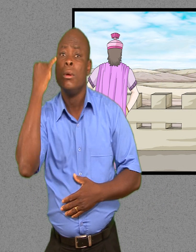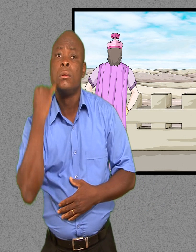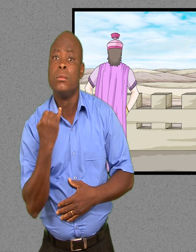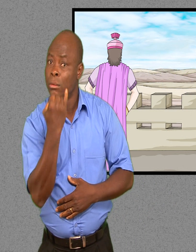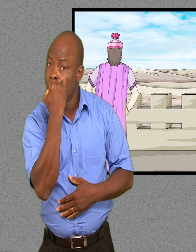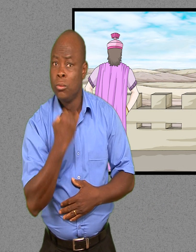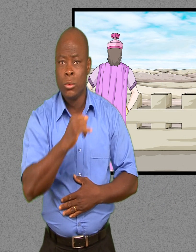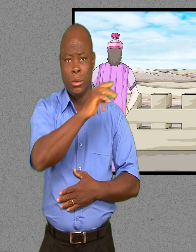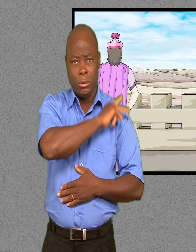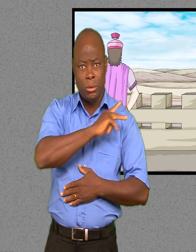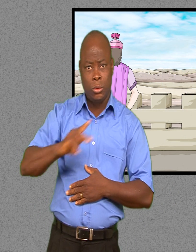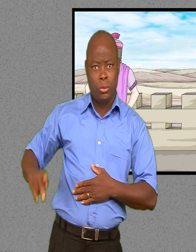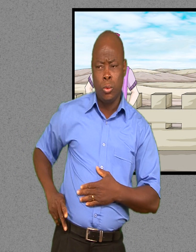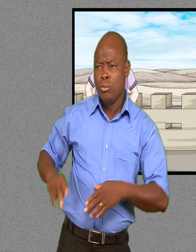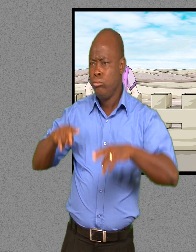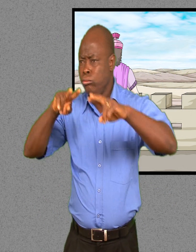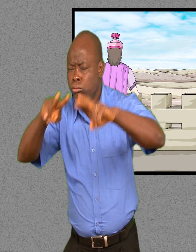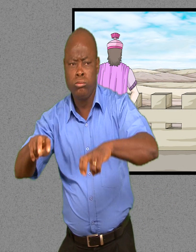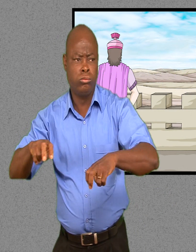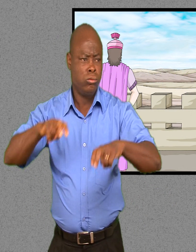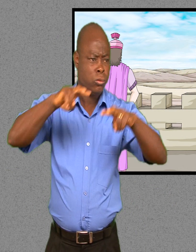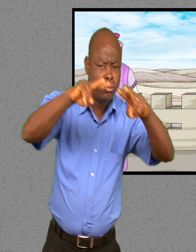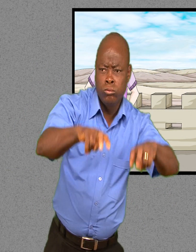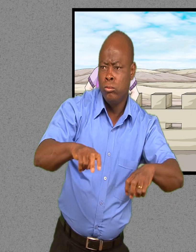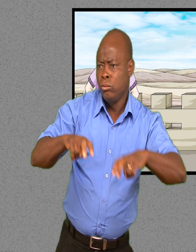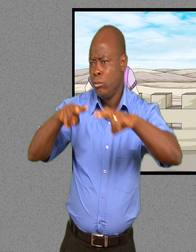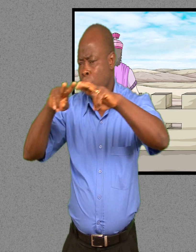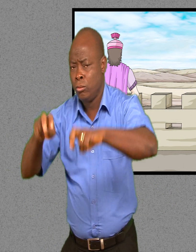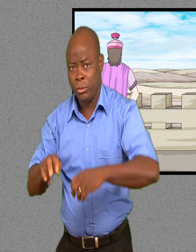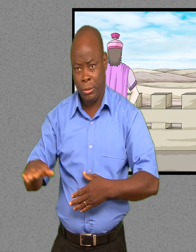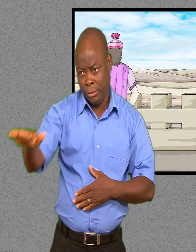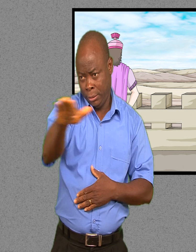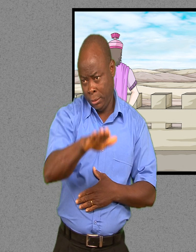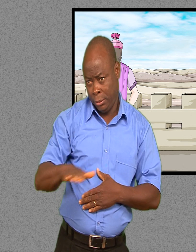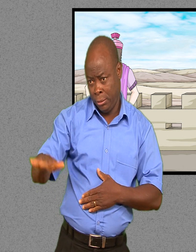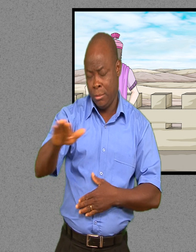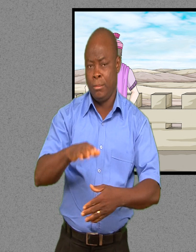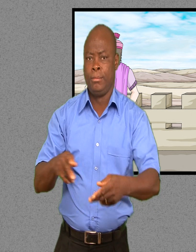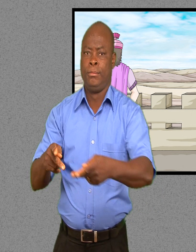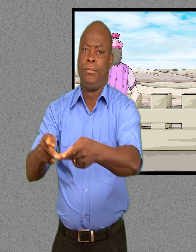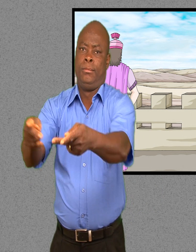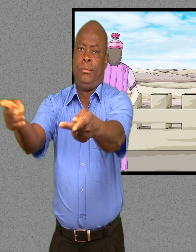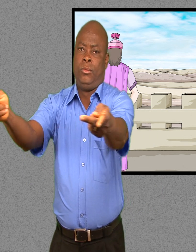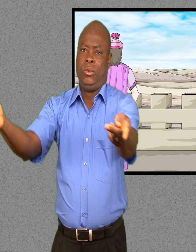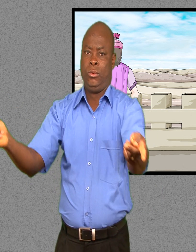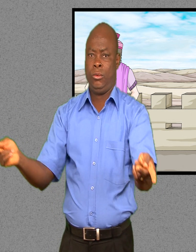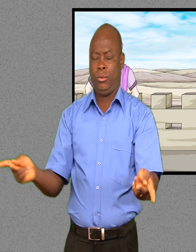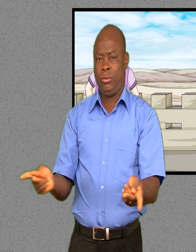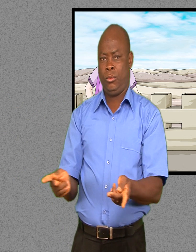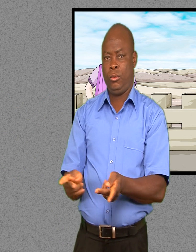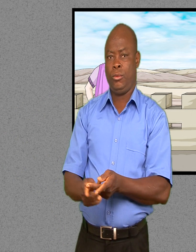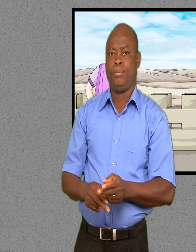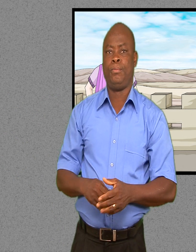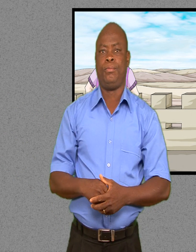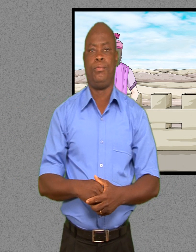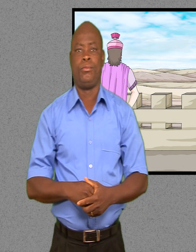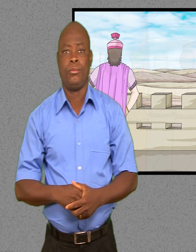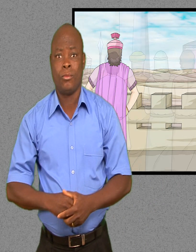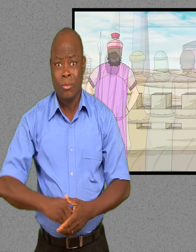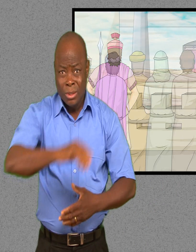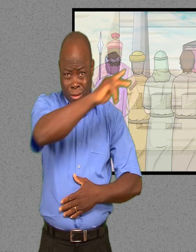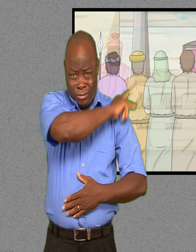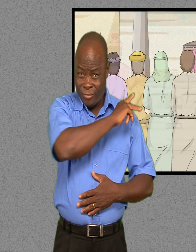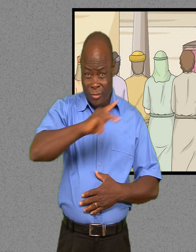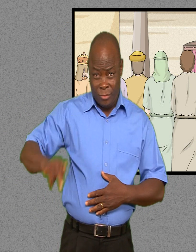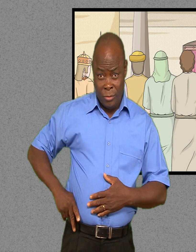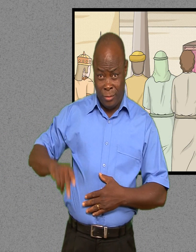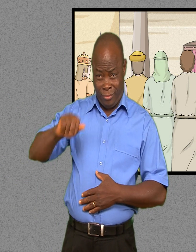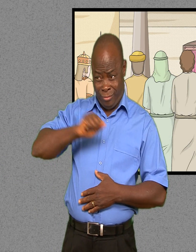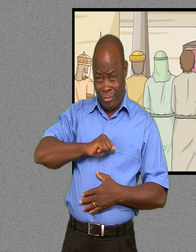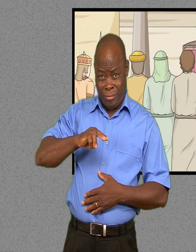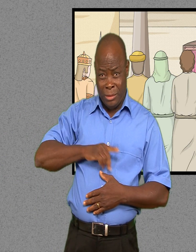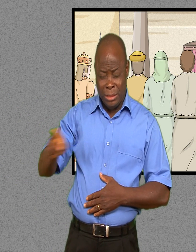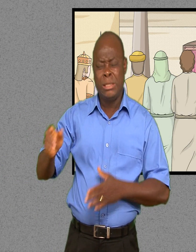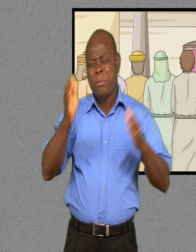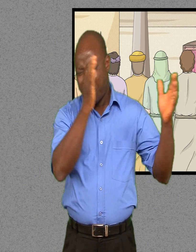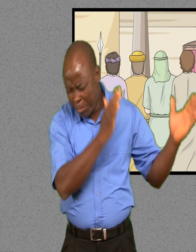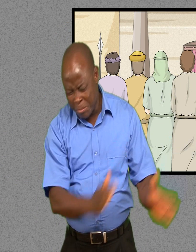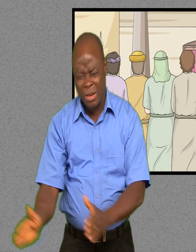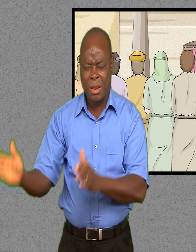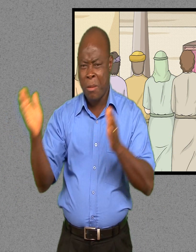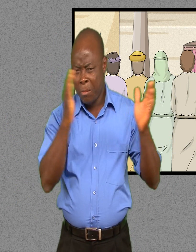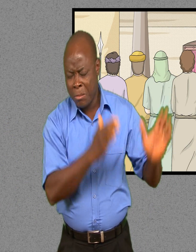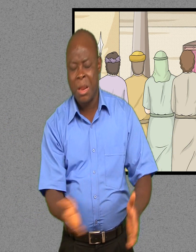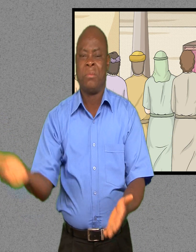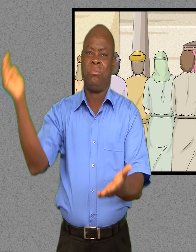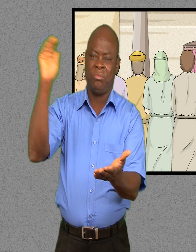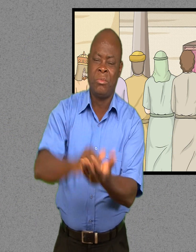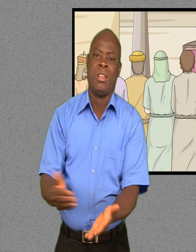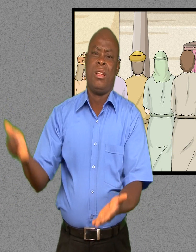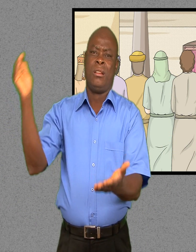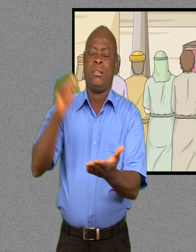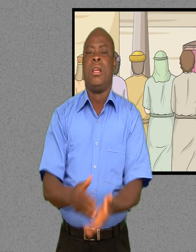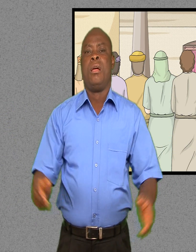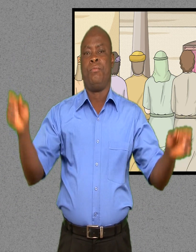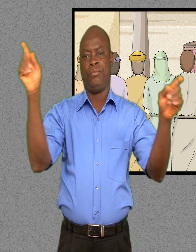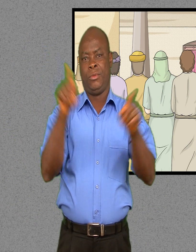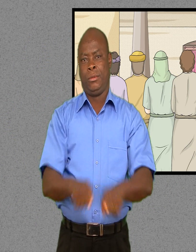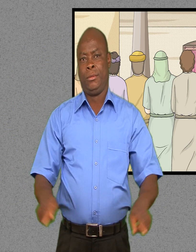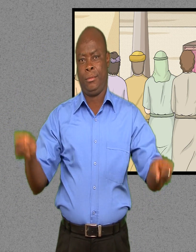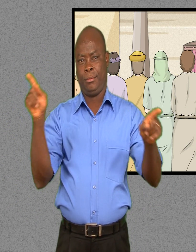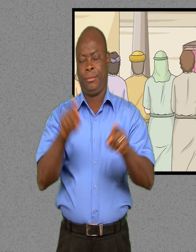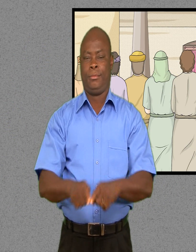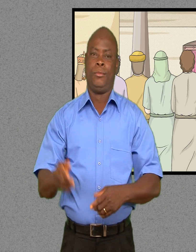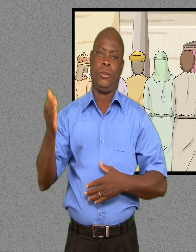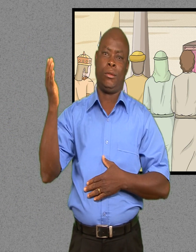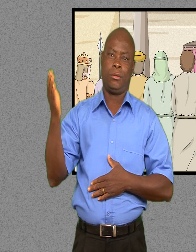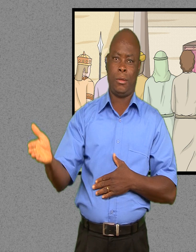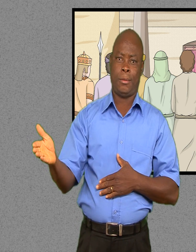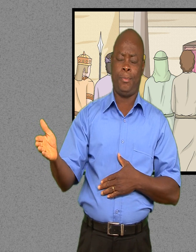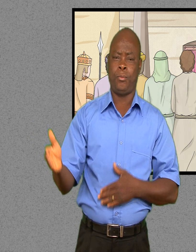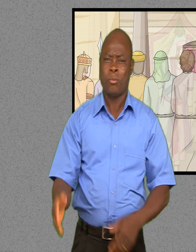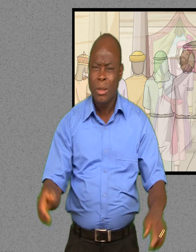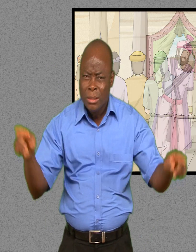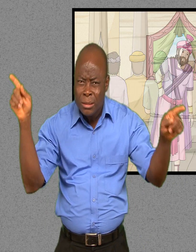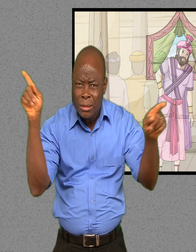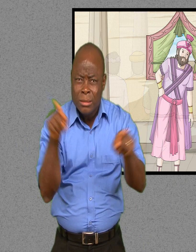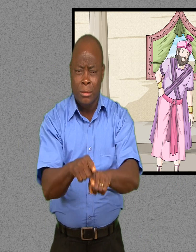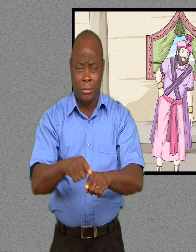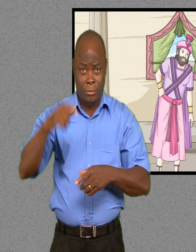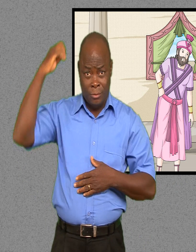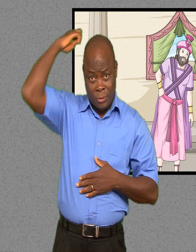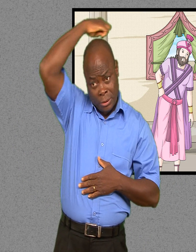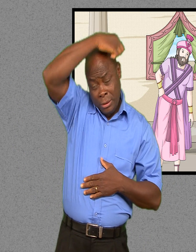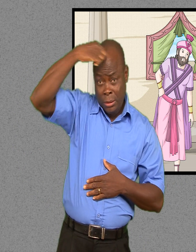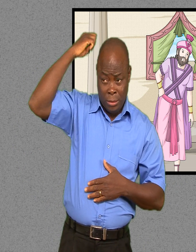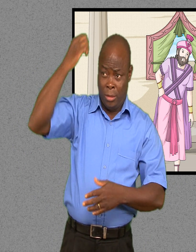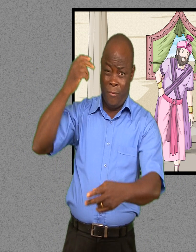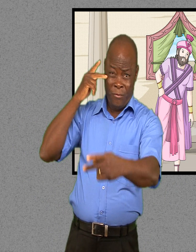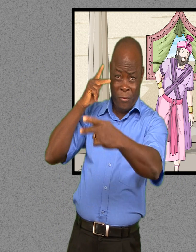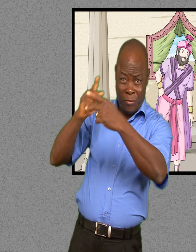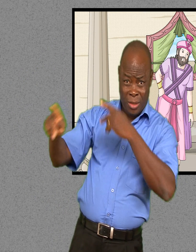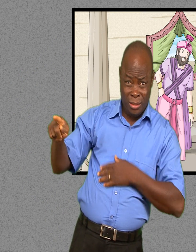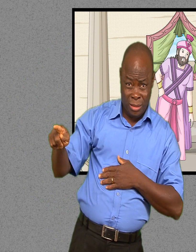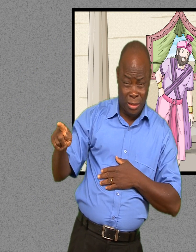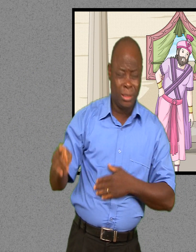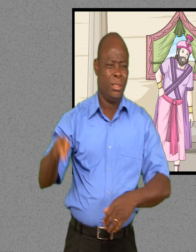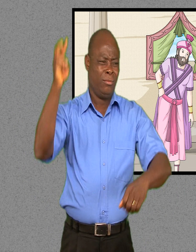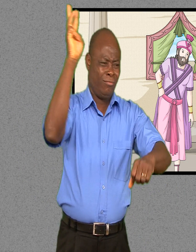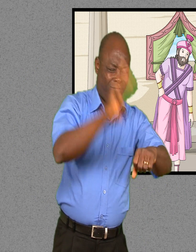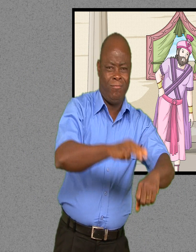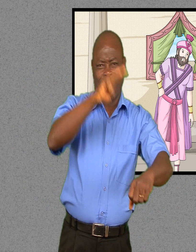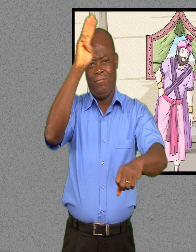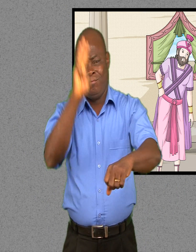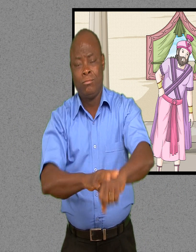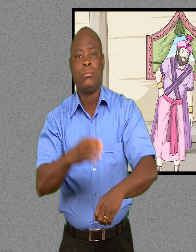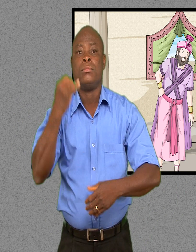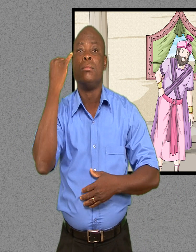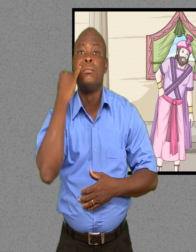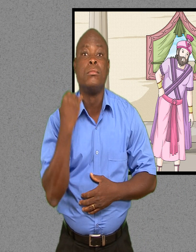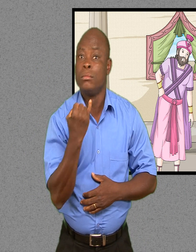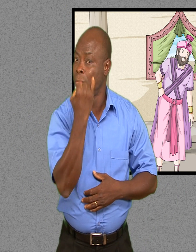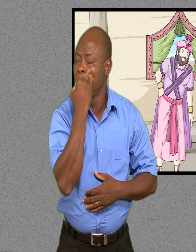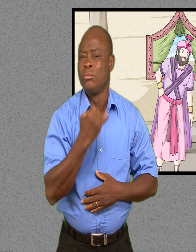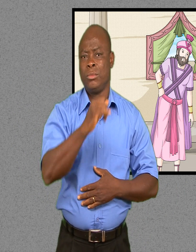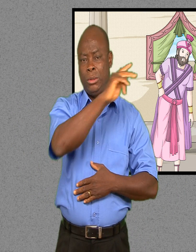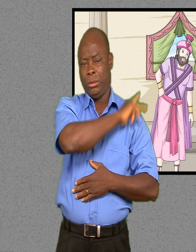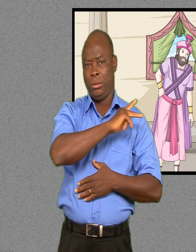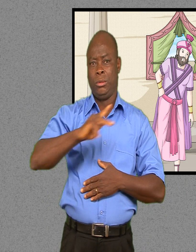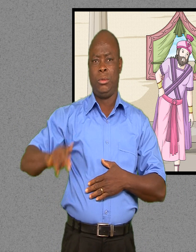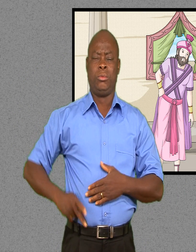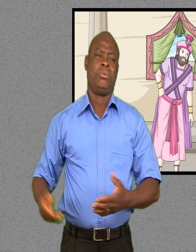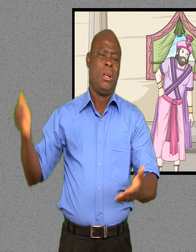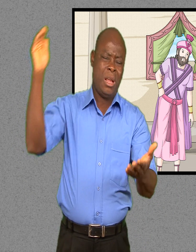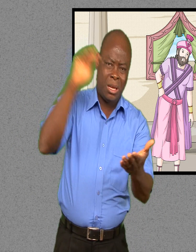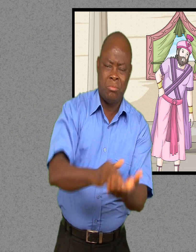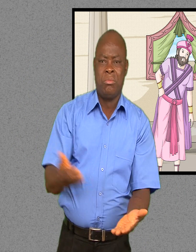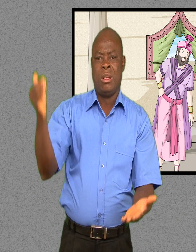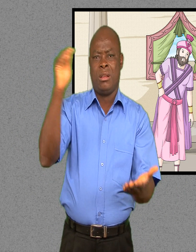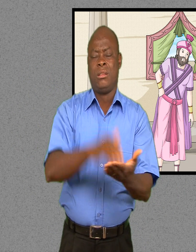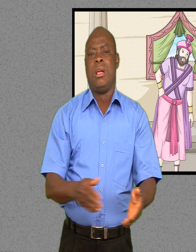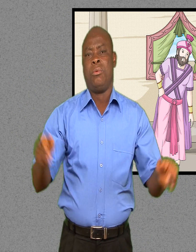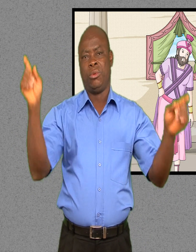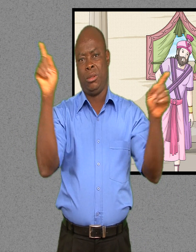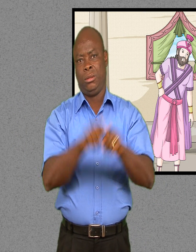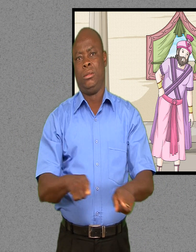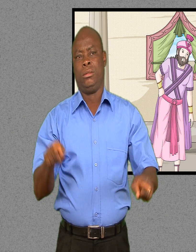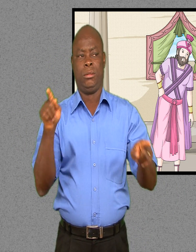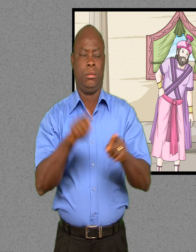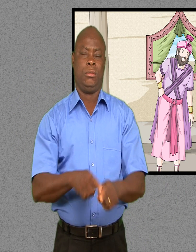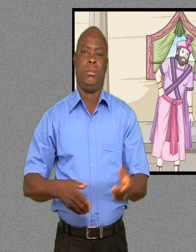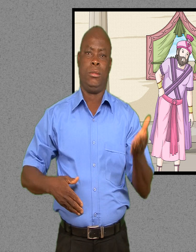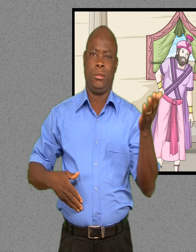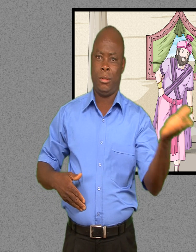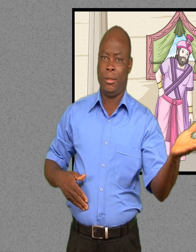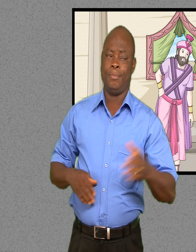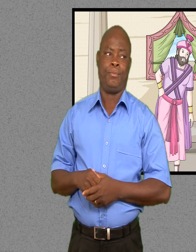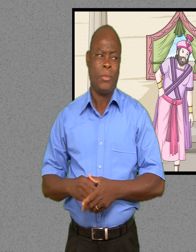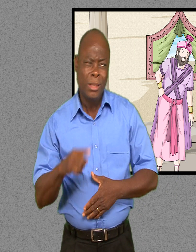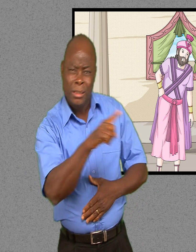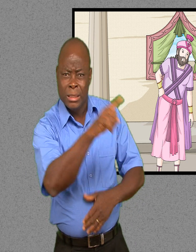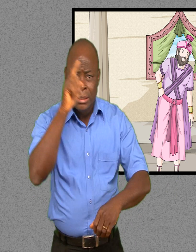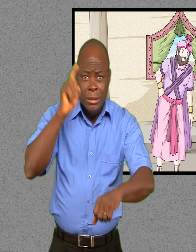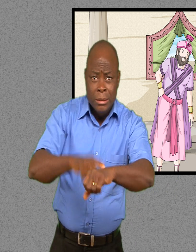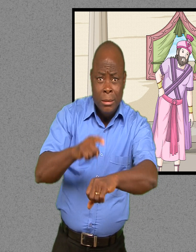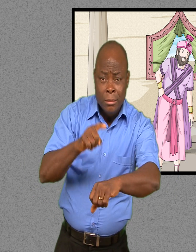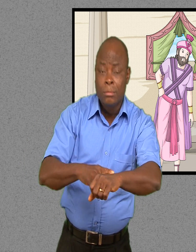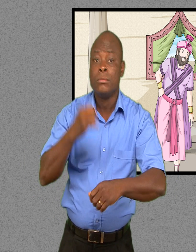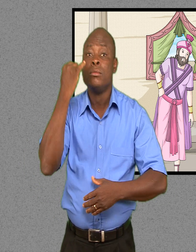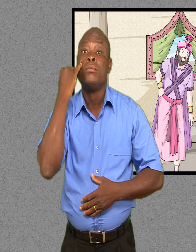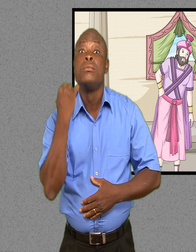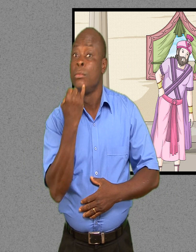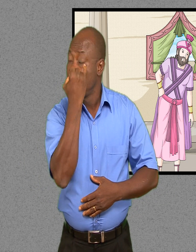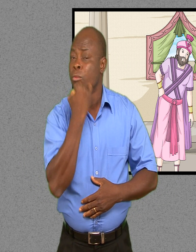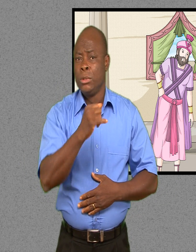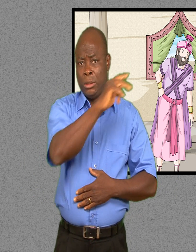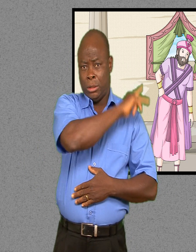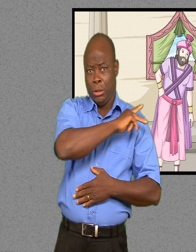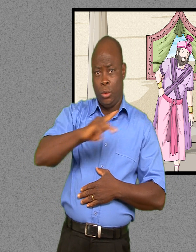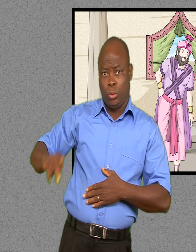Time and again Elisha warned the king, so that he was on his guard in such places.